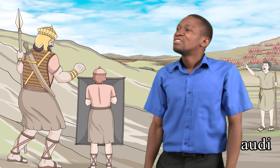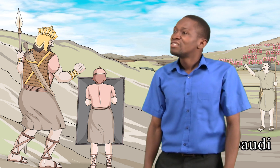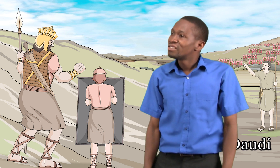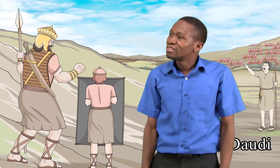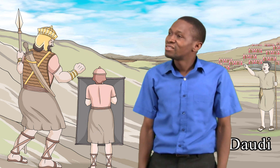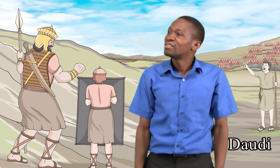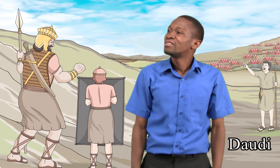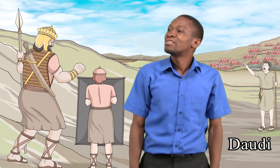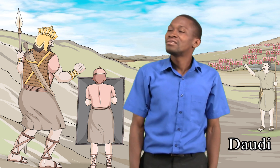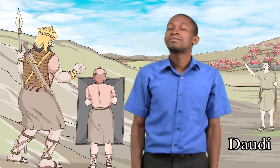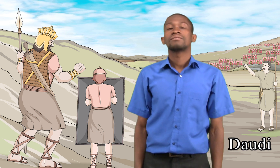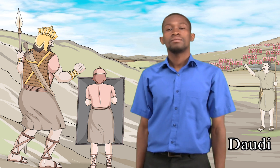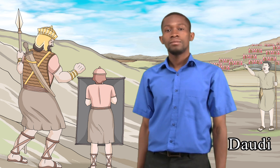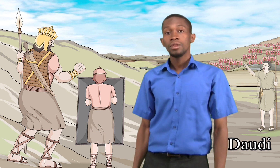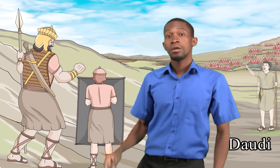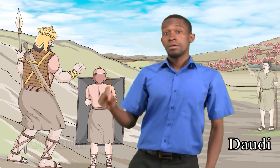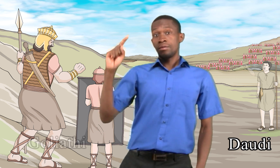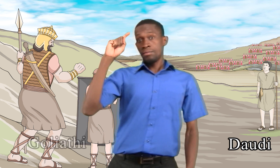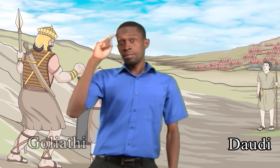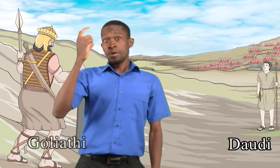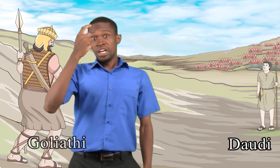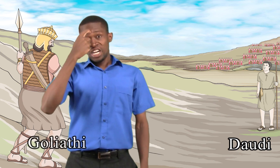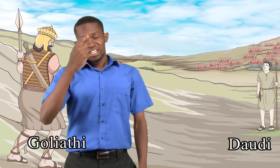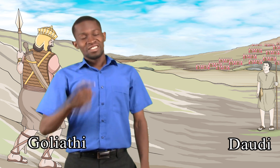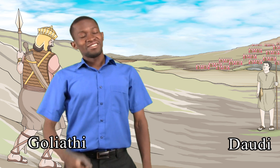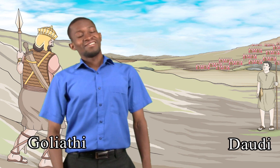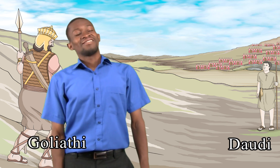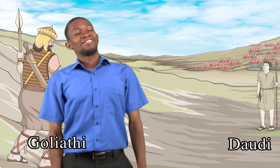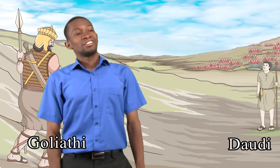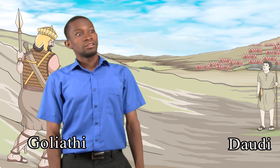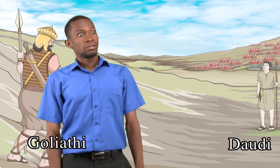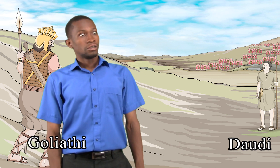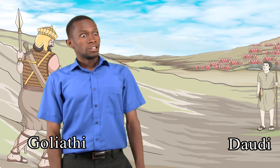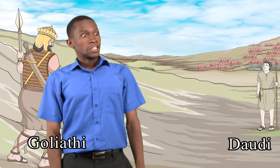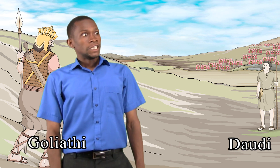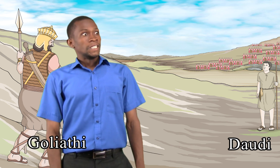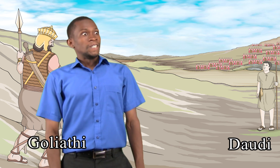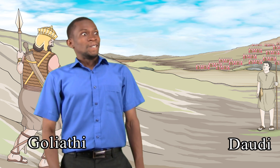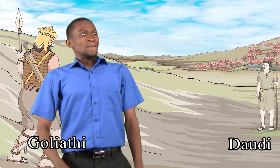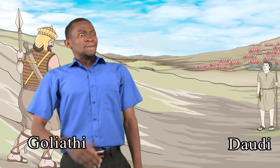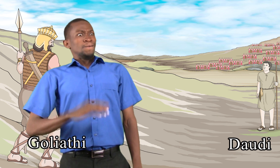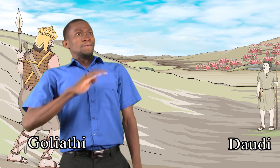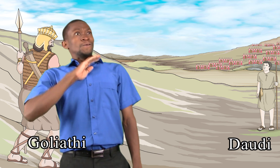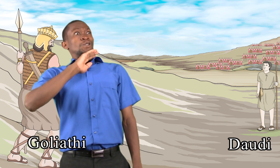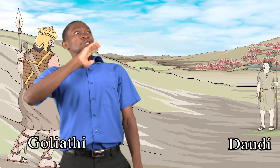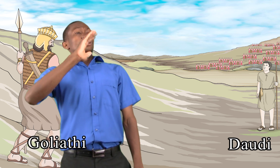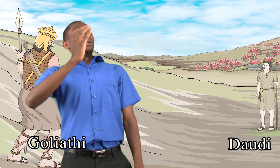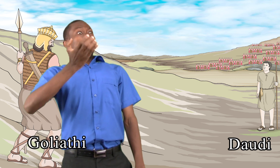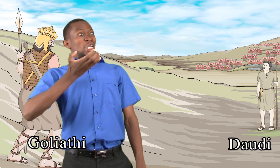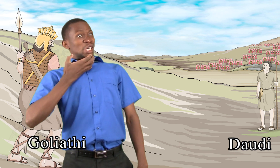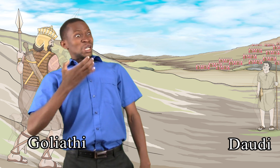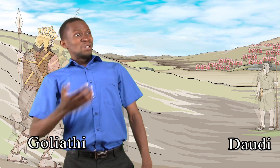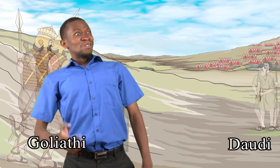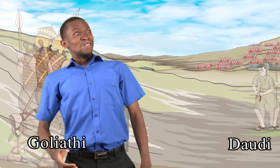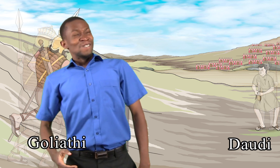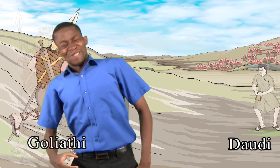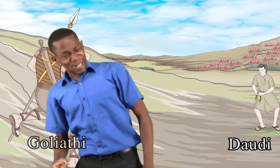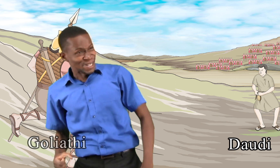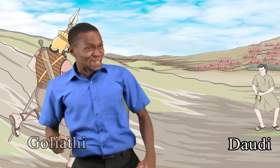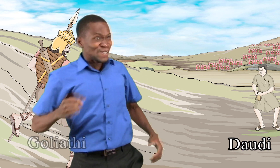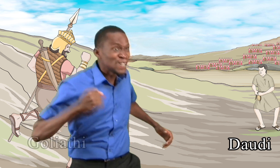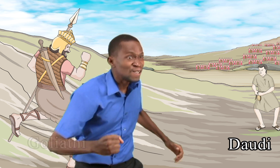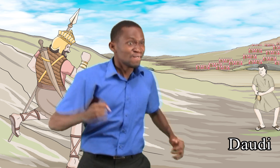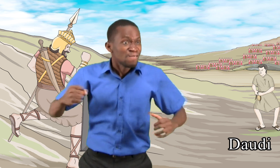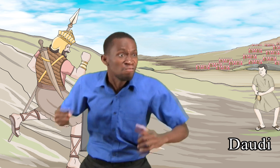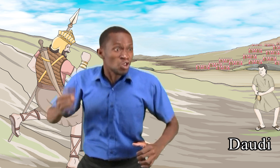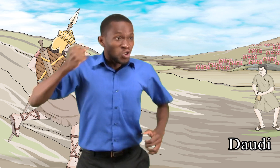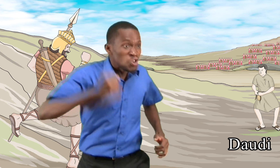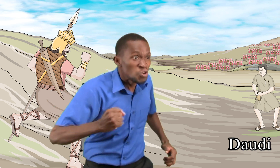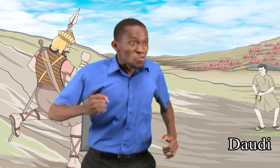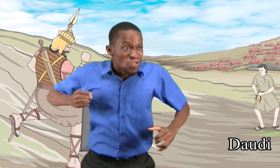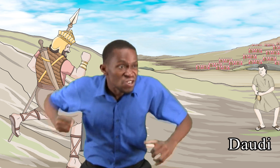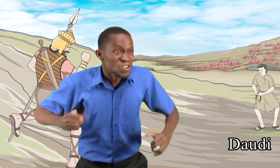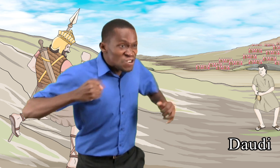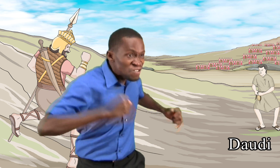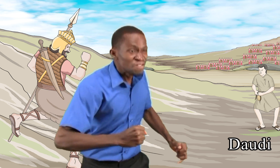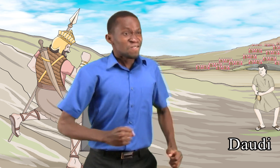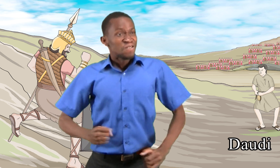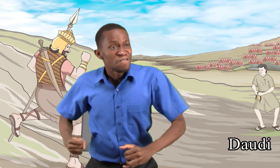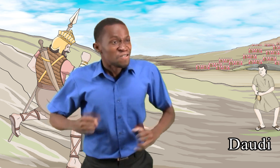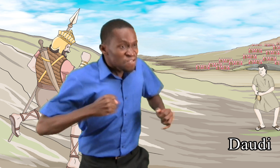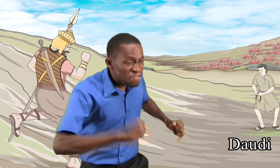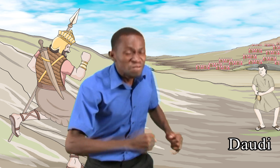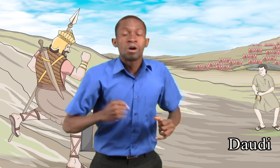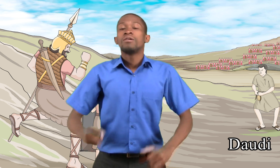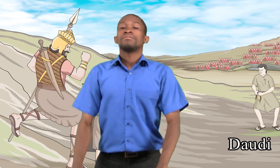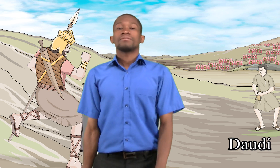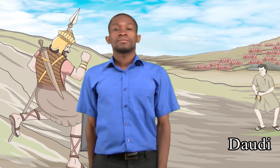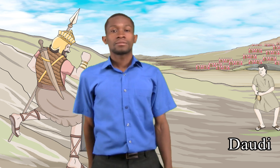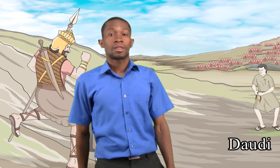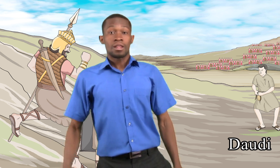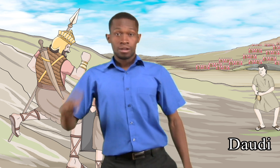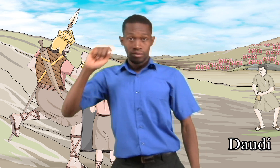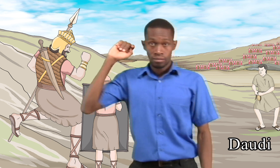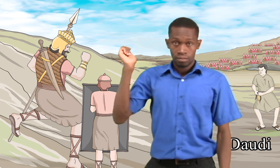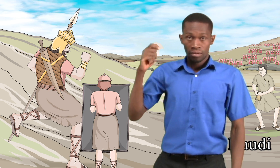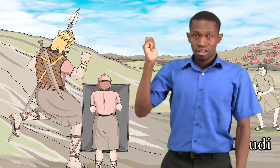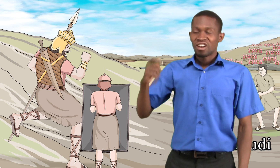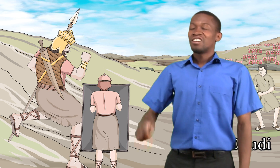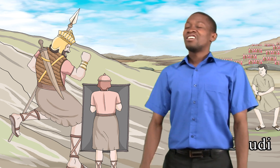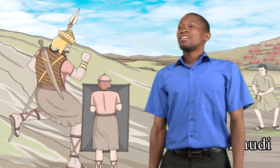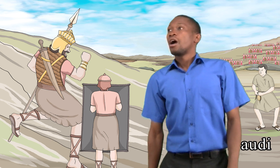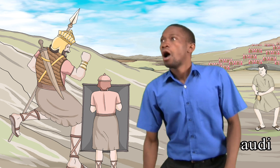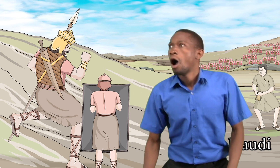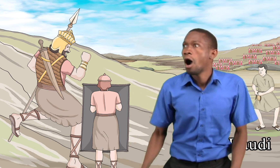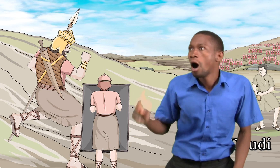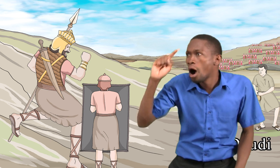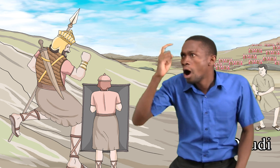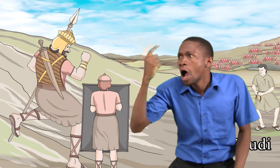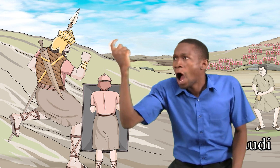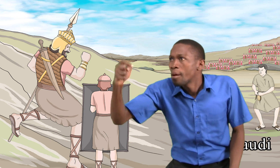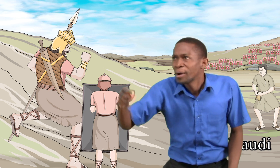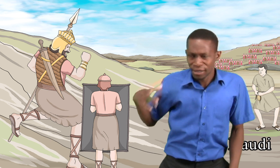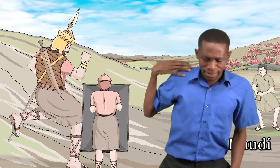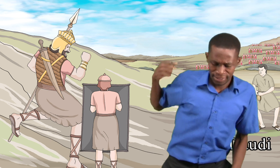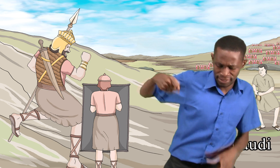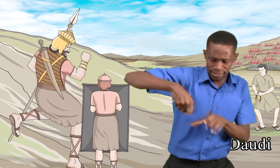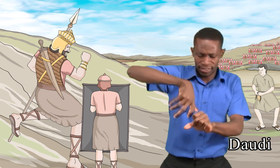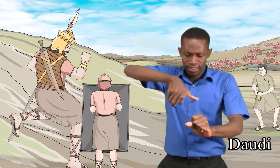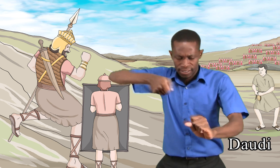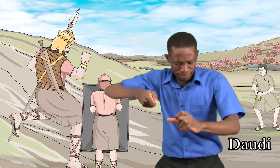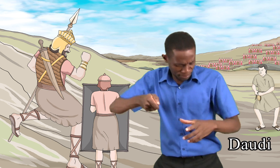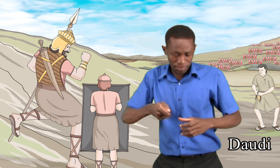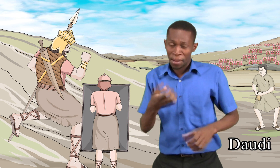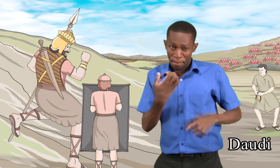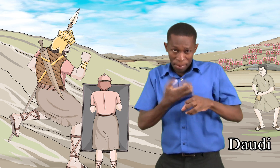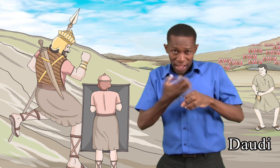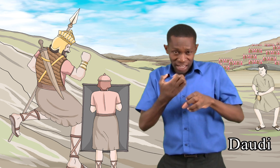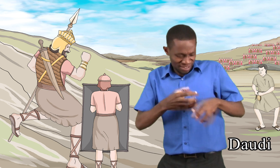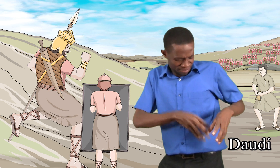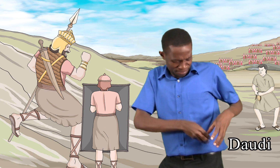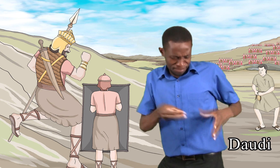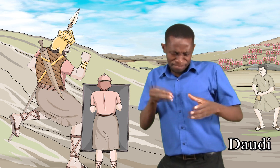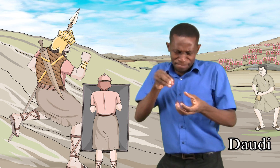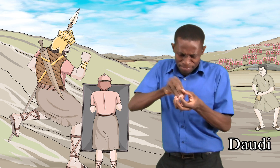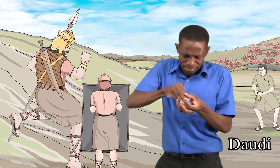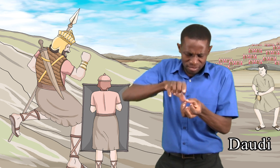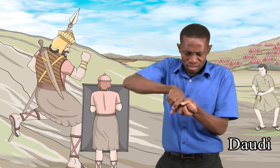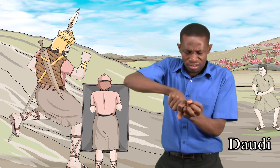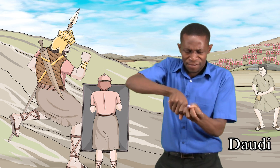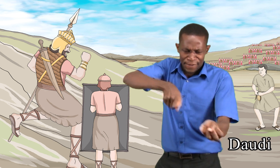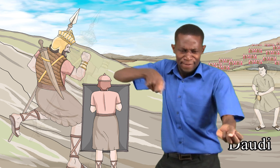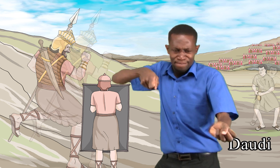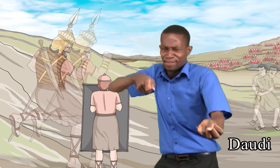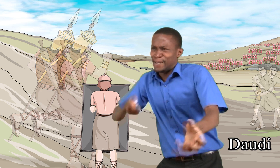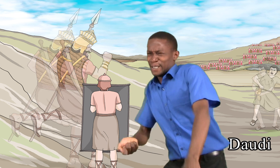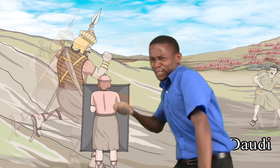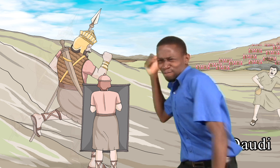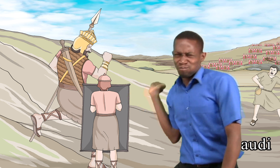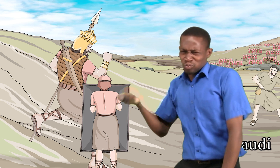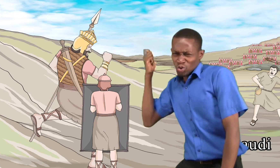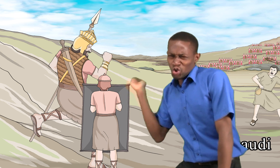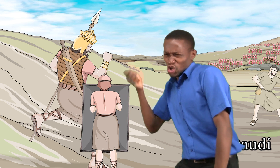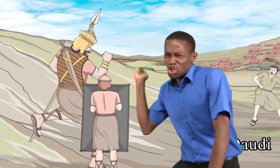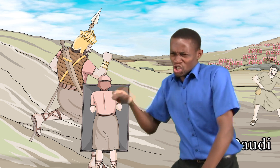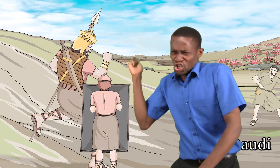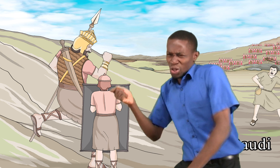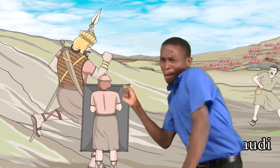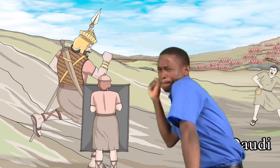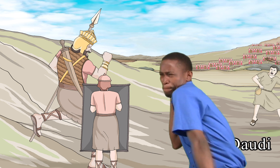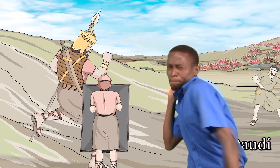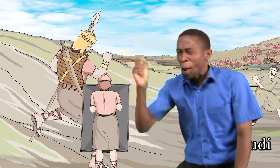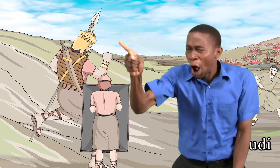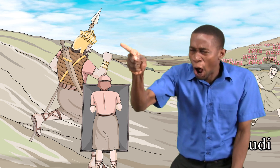As the Philistine started forward to attack him, David ran quickly toward the battle line to meet him.